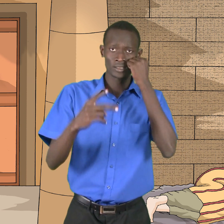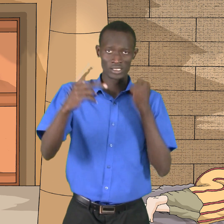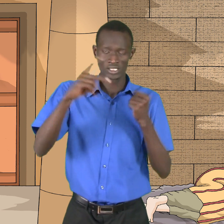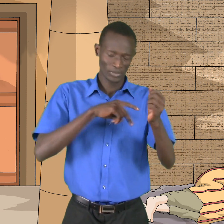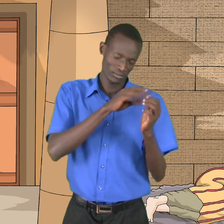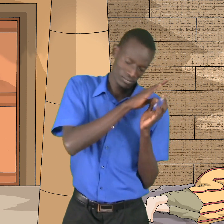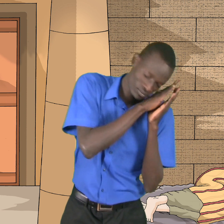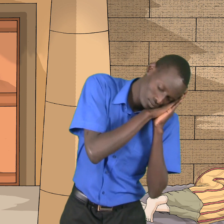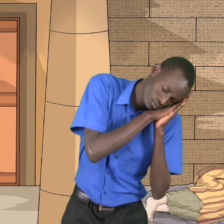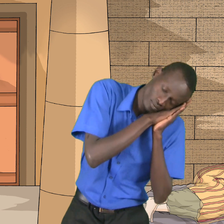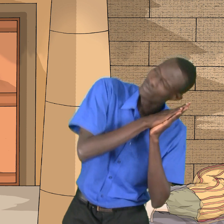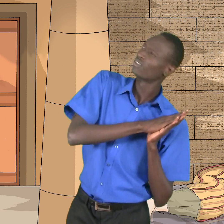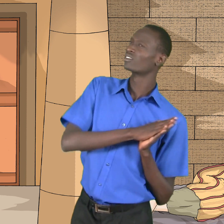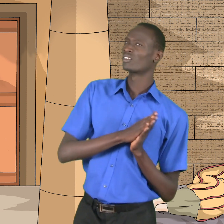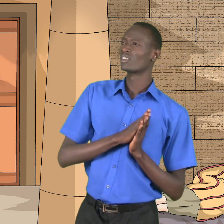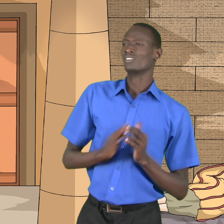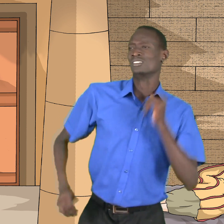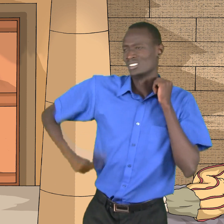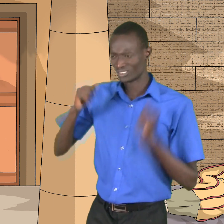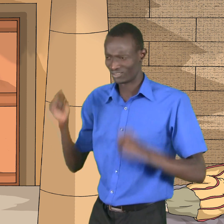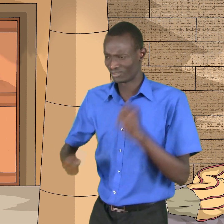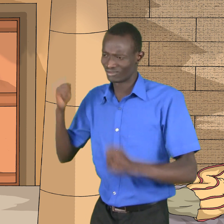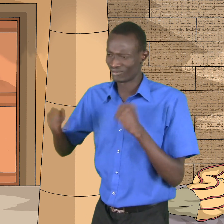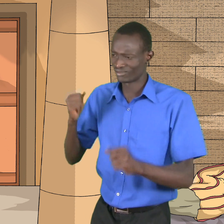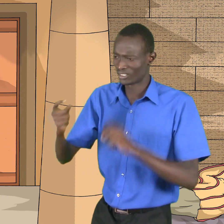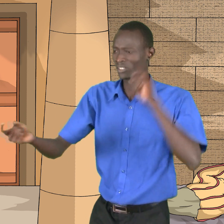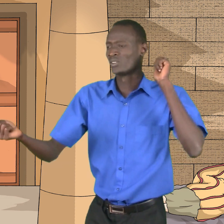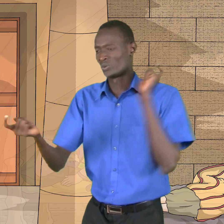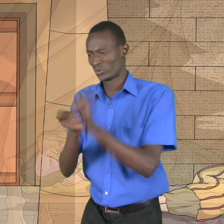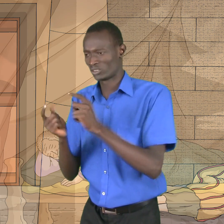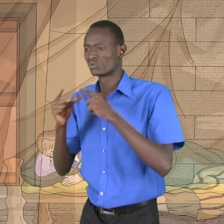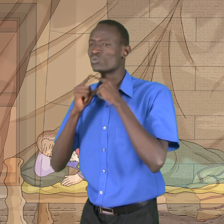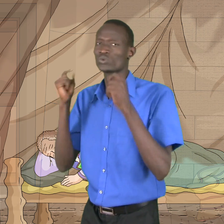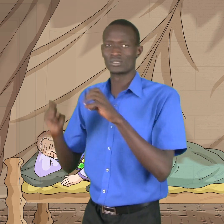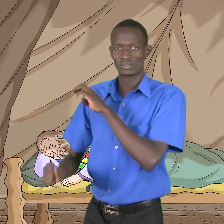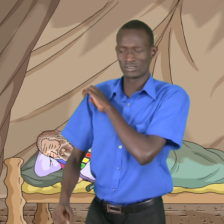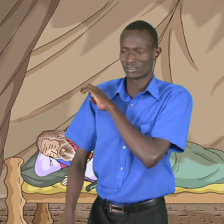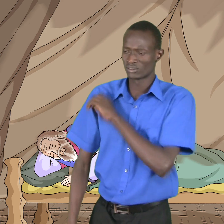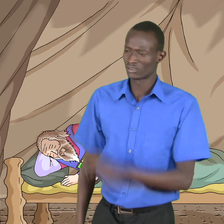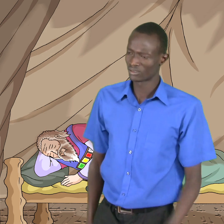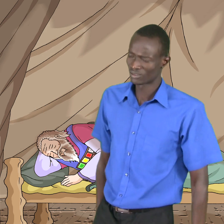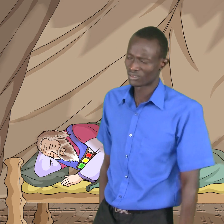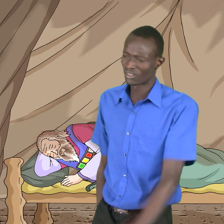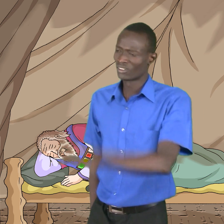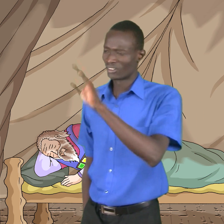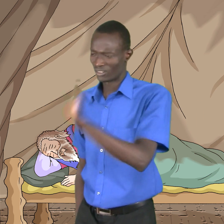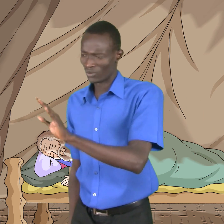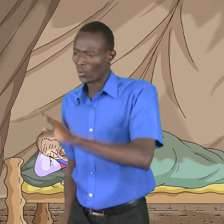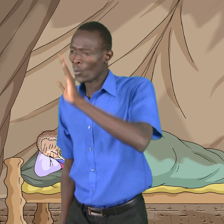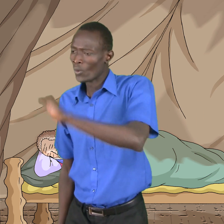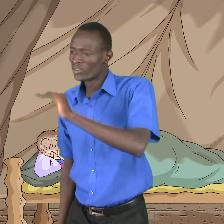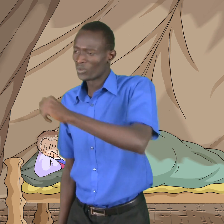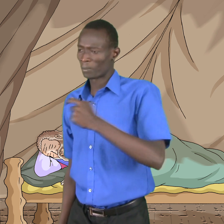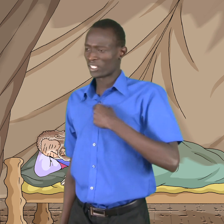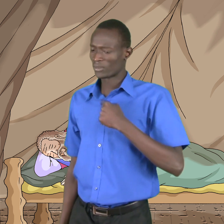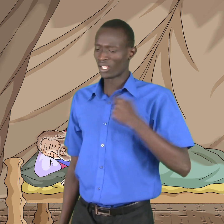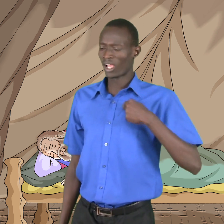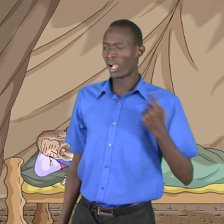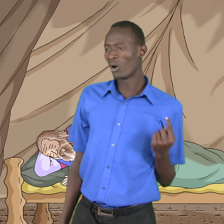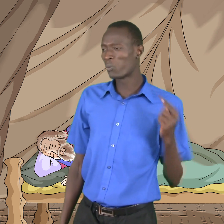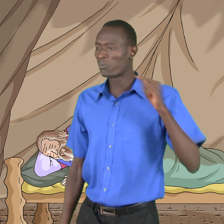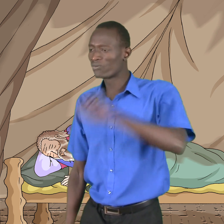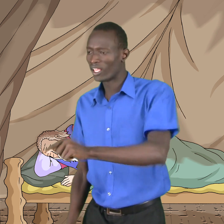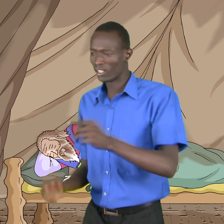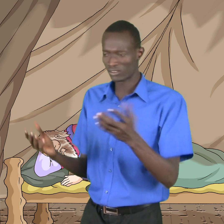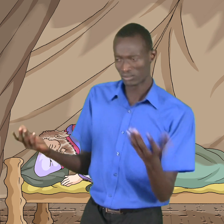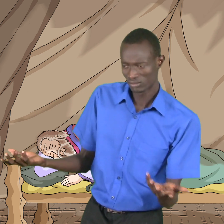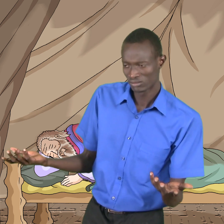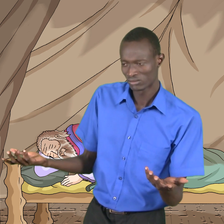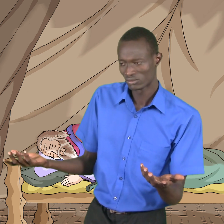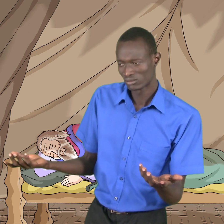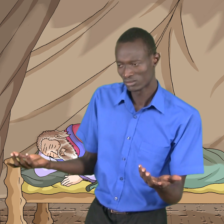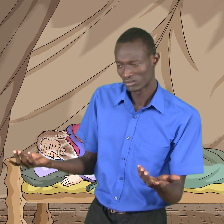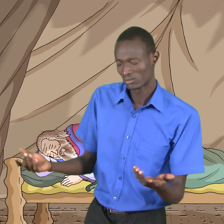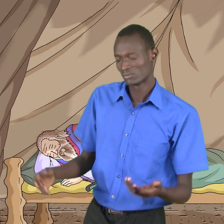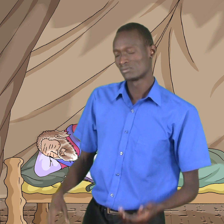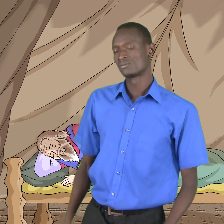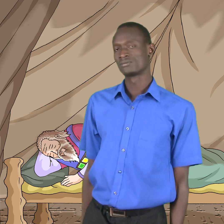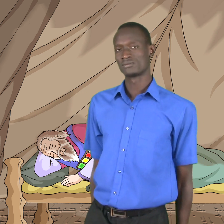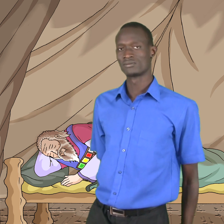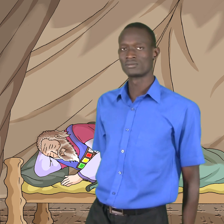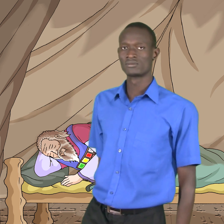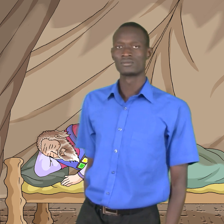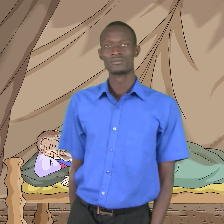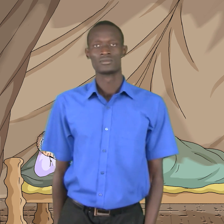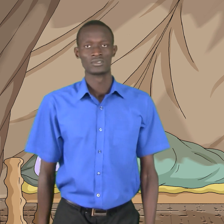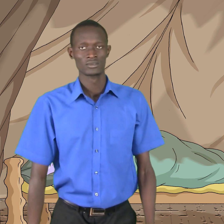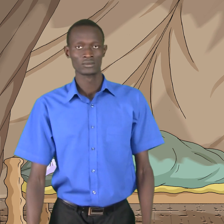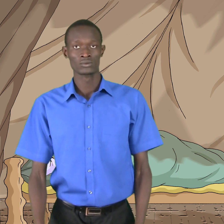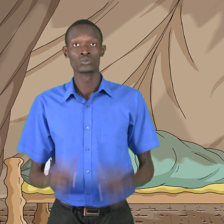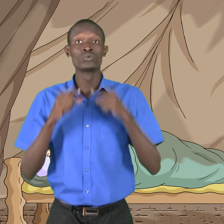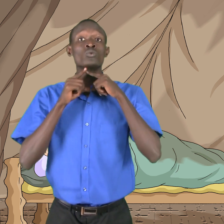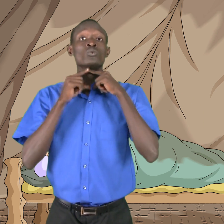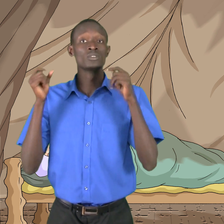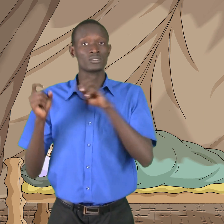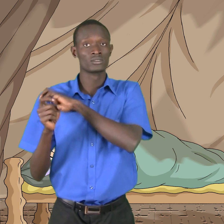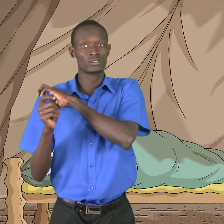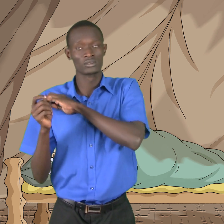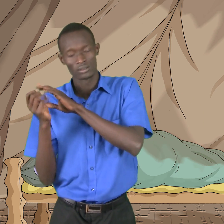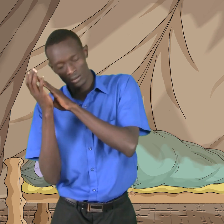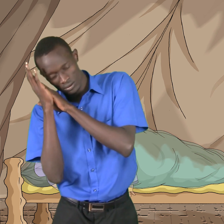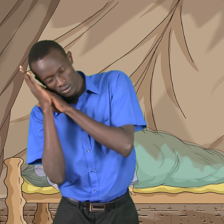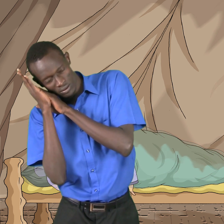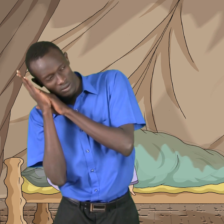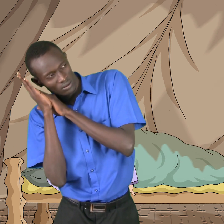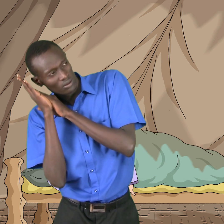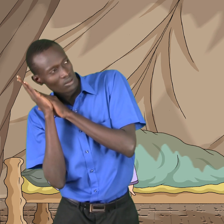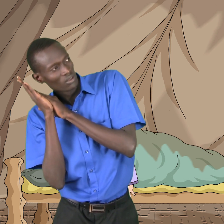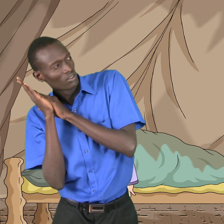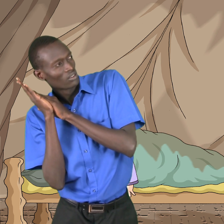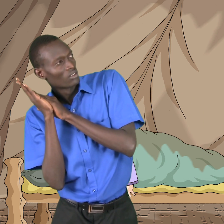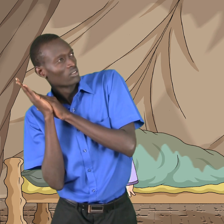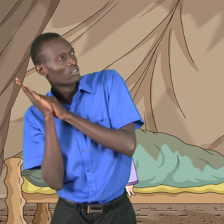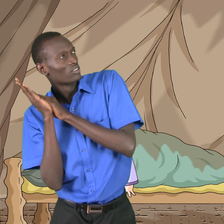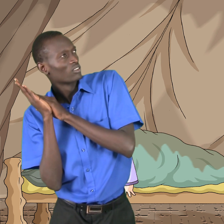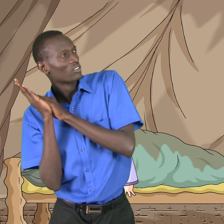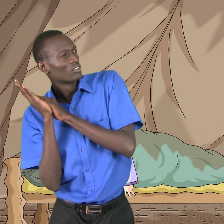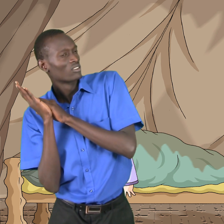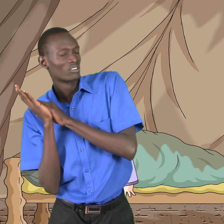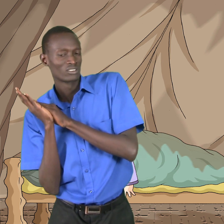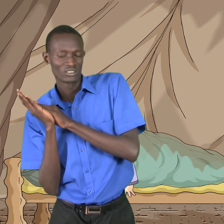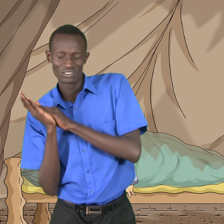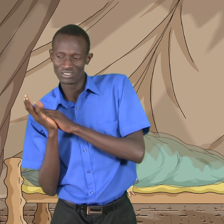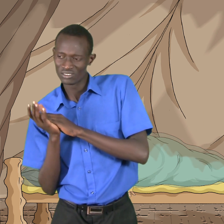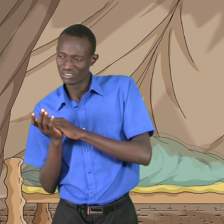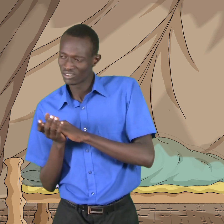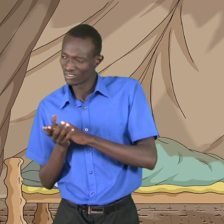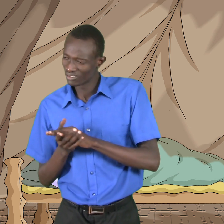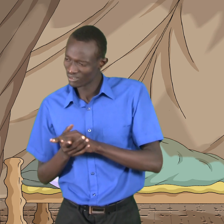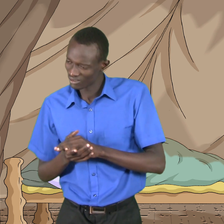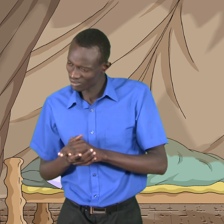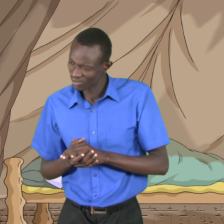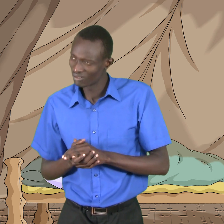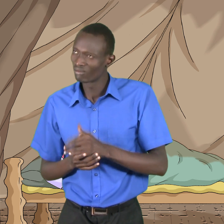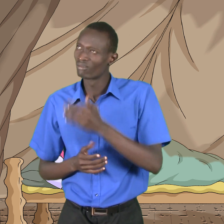He got up, went to Eli, and said, “Here I am, for you have called me.”